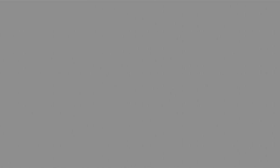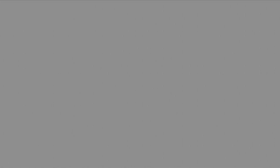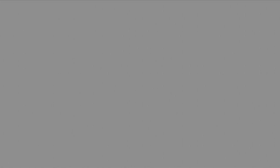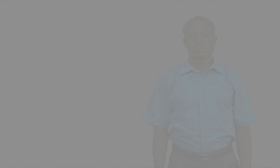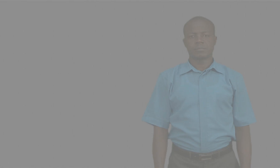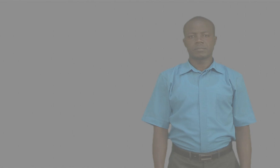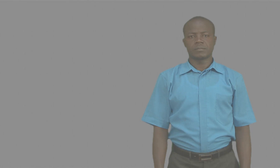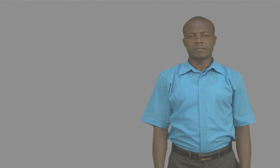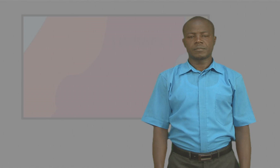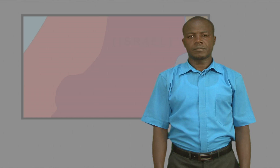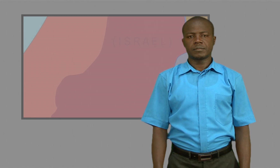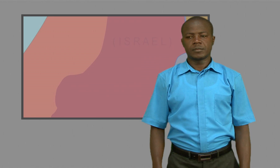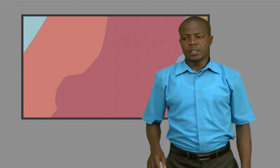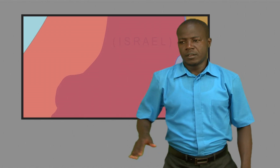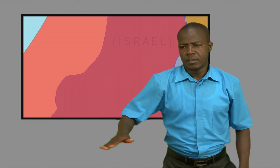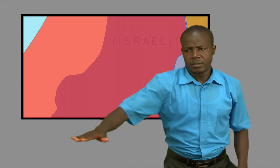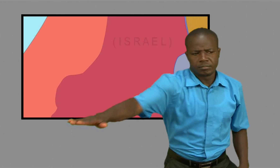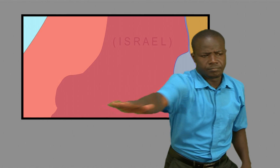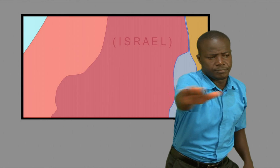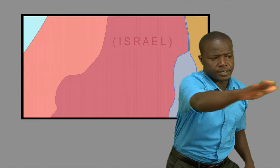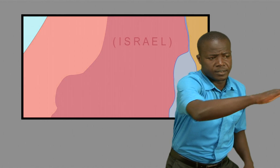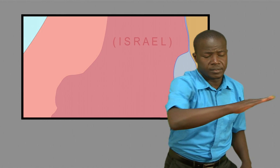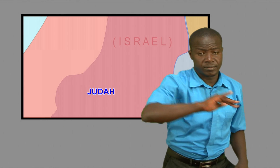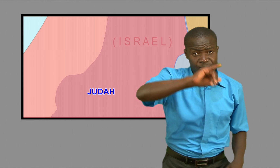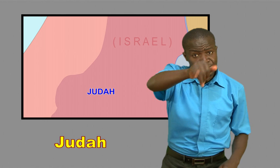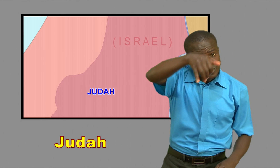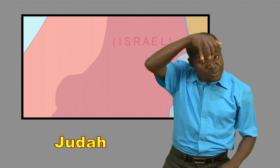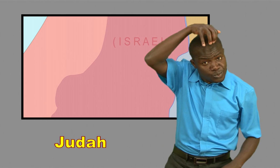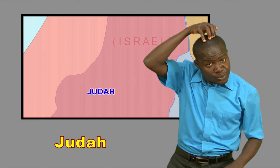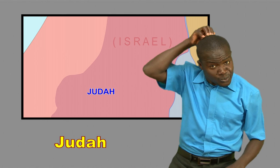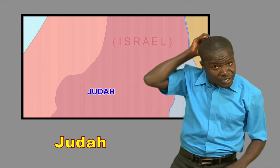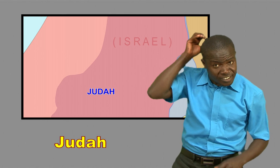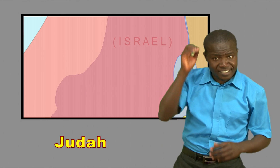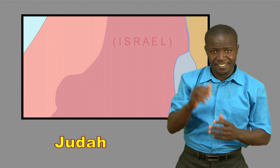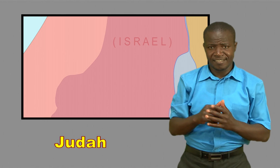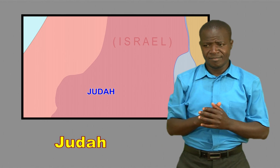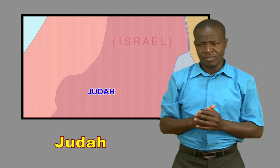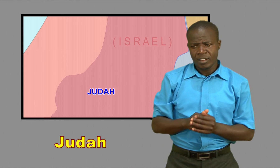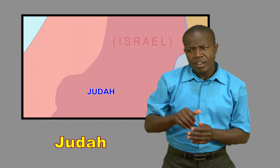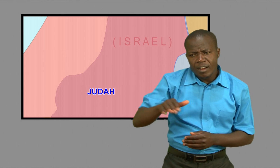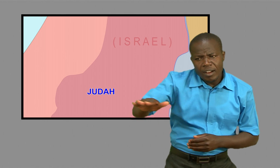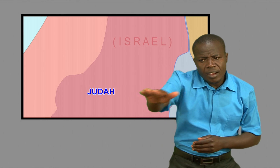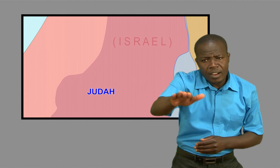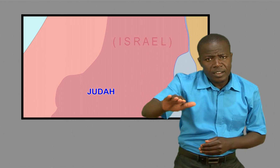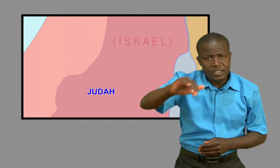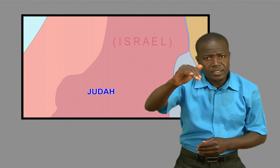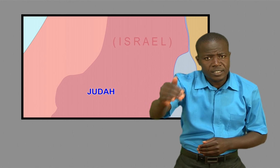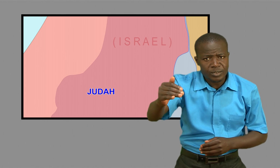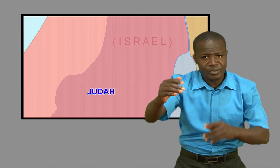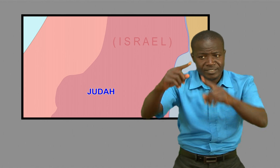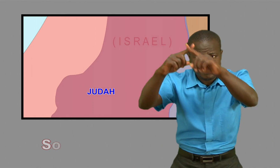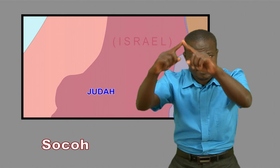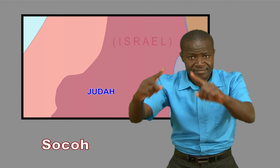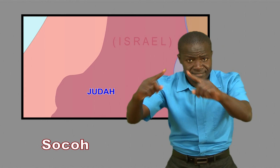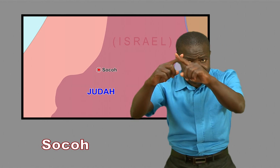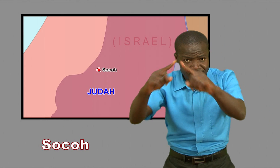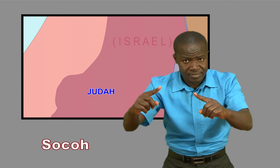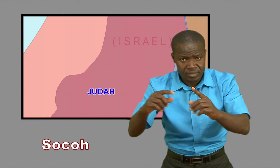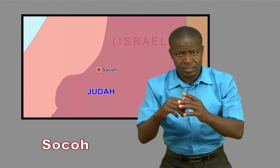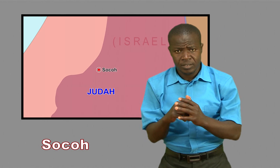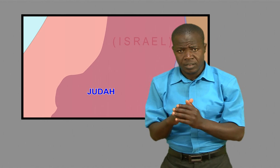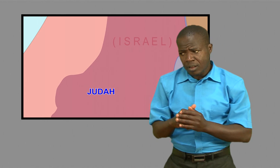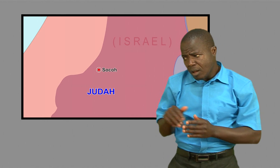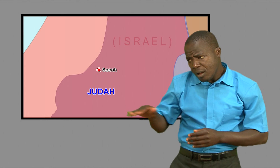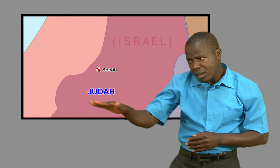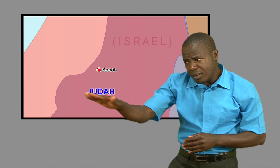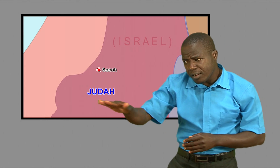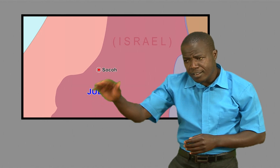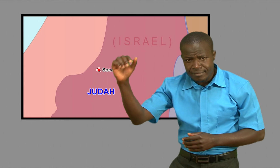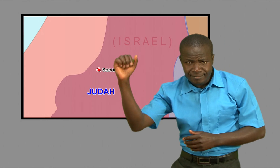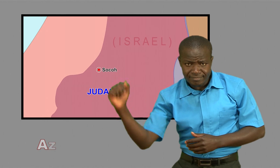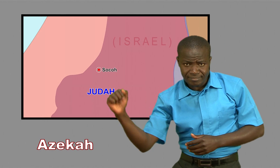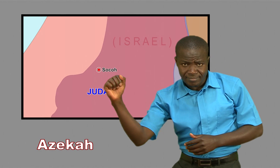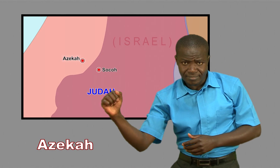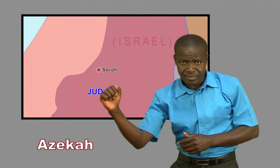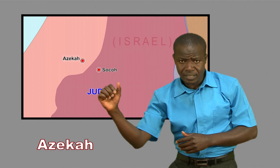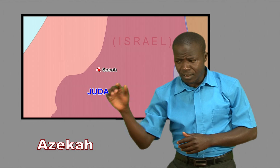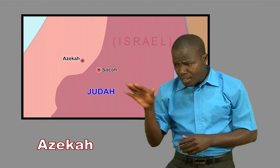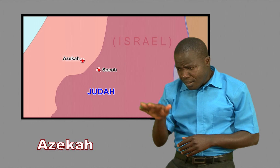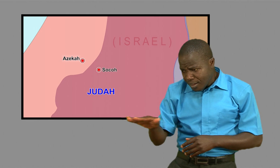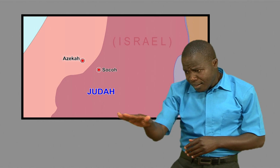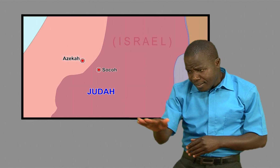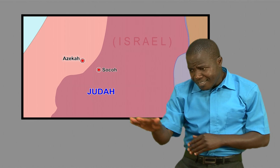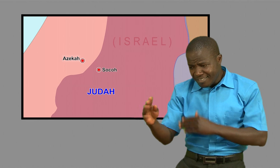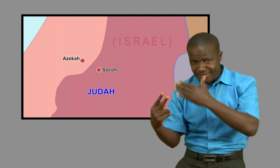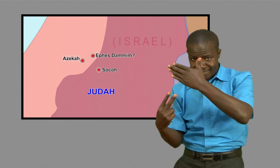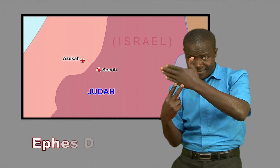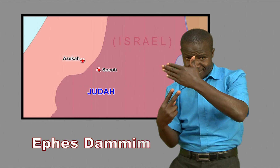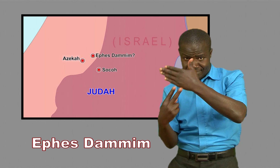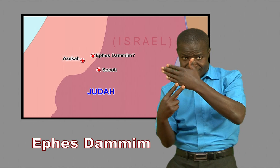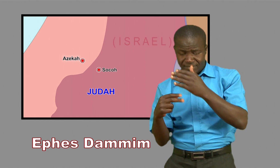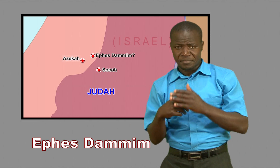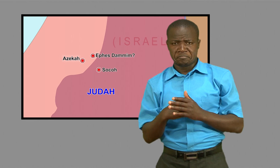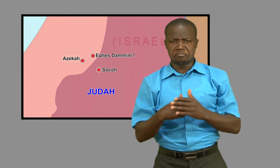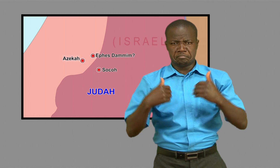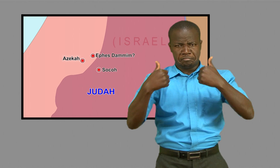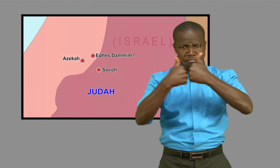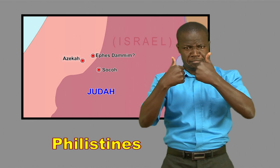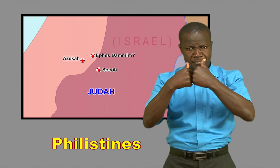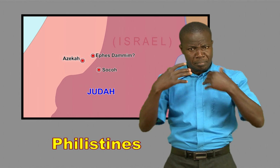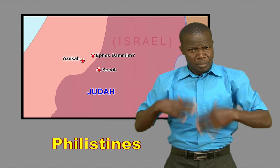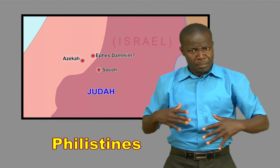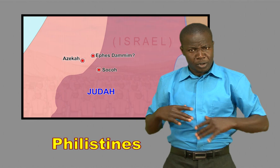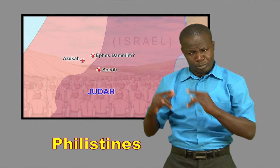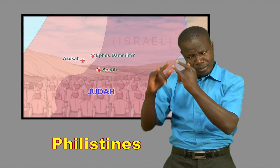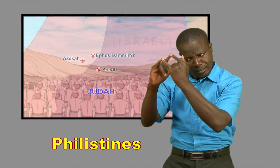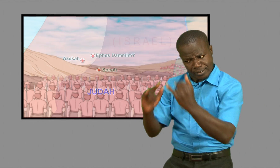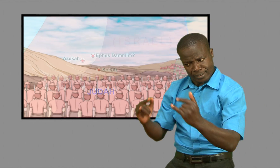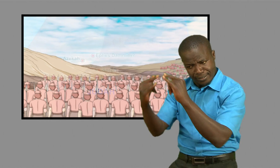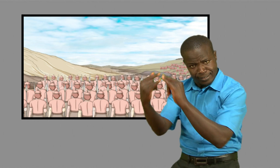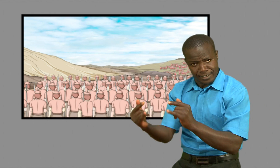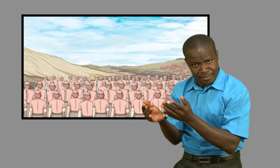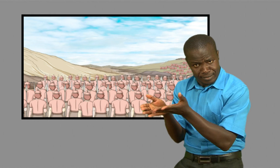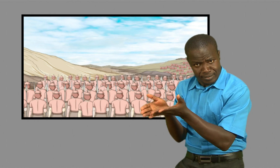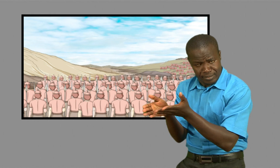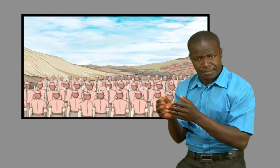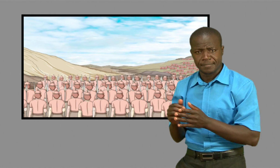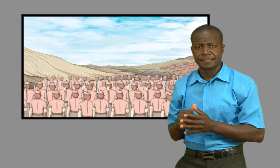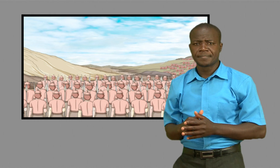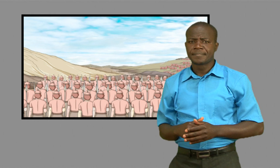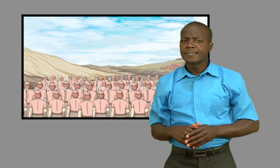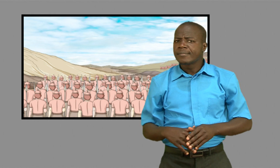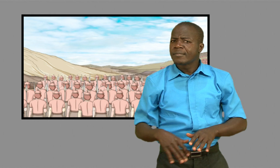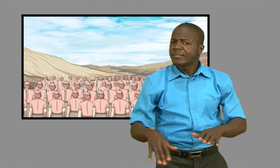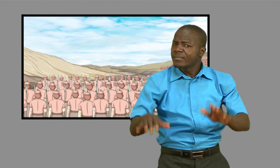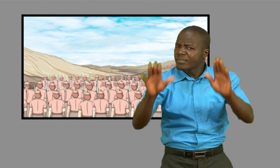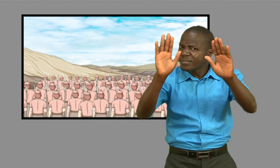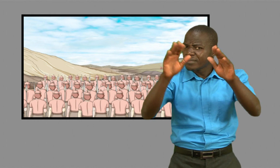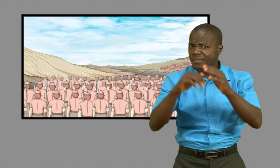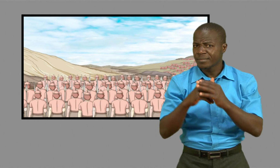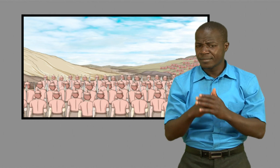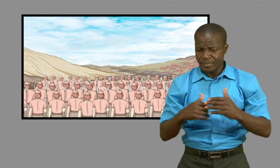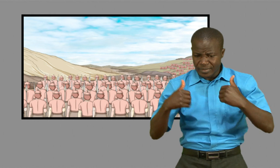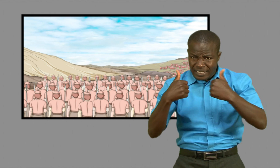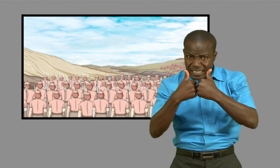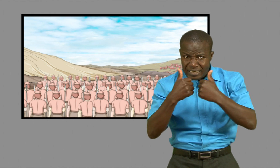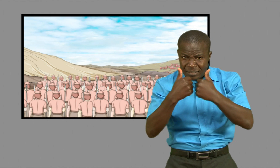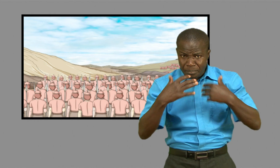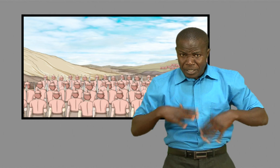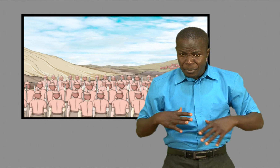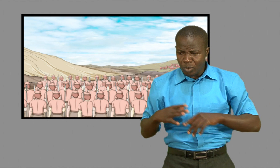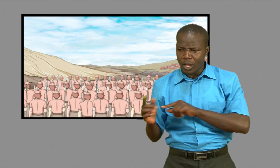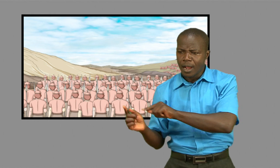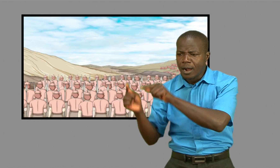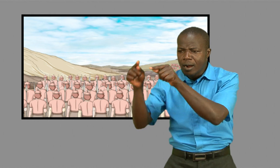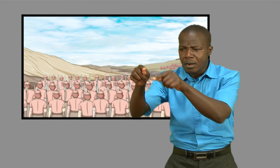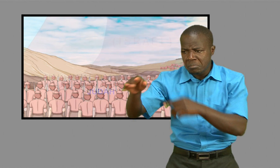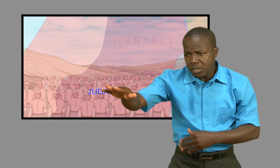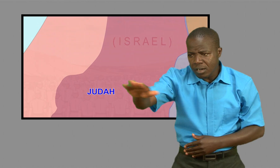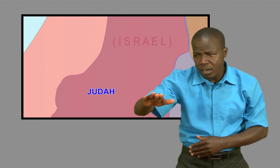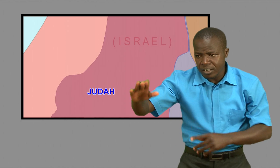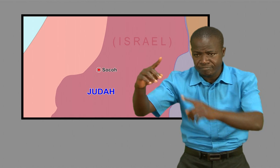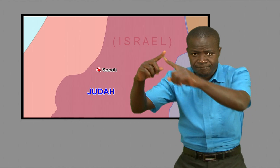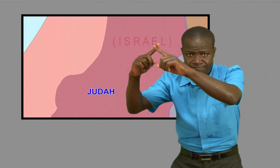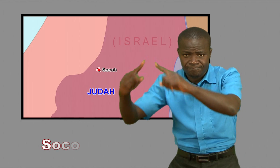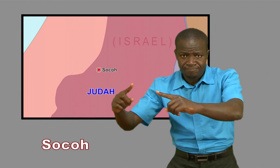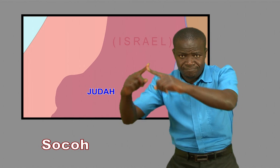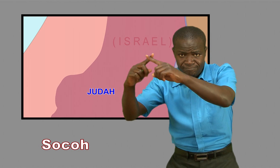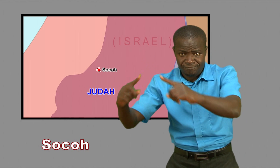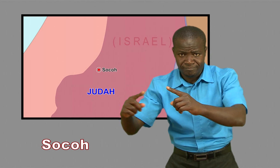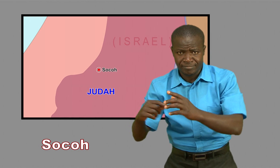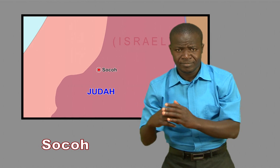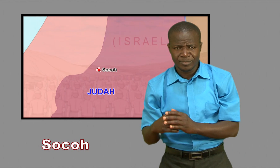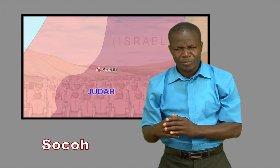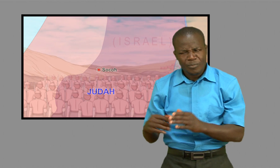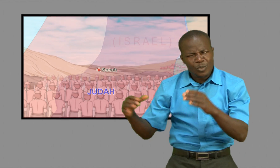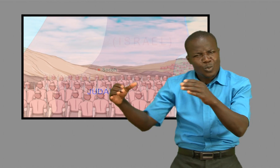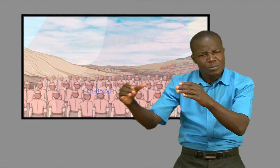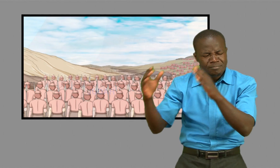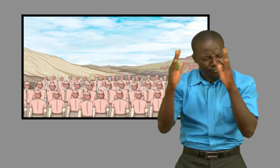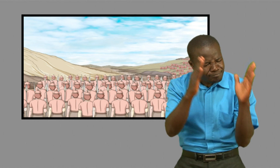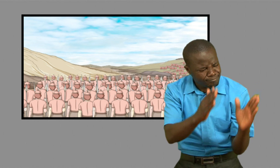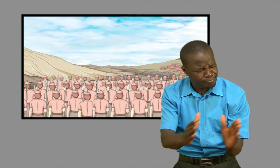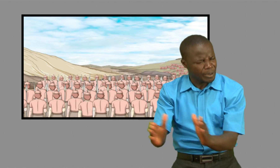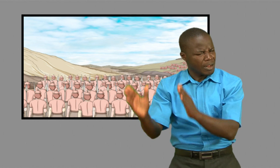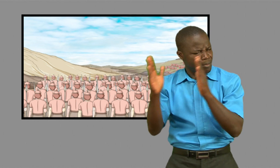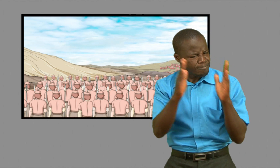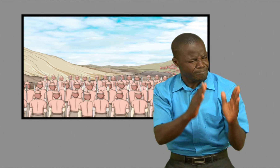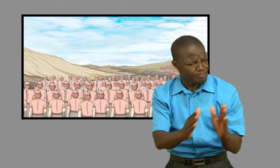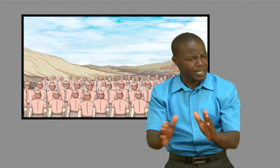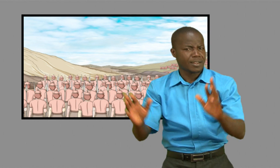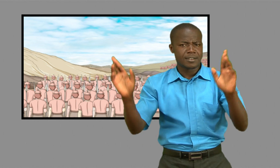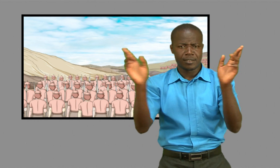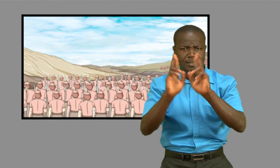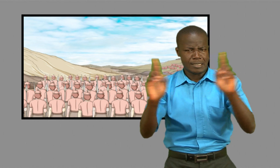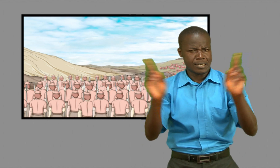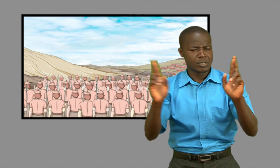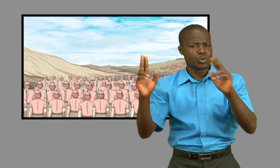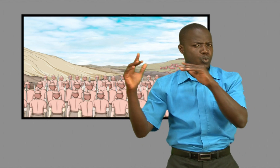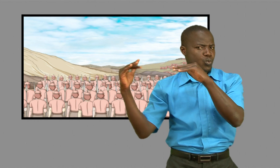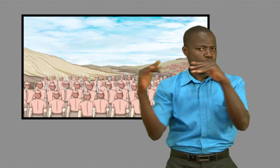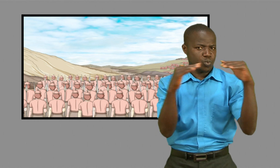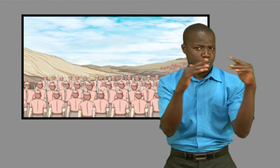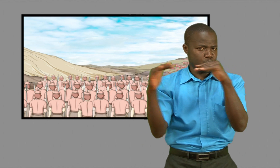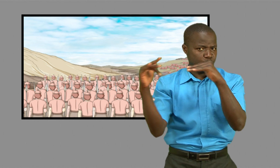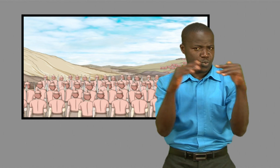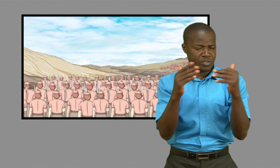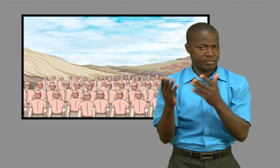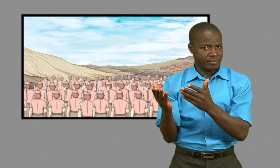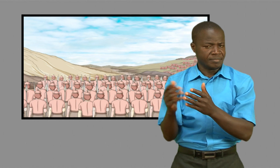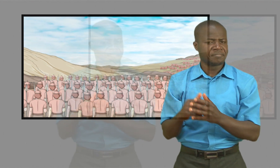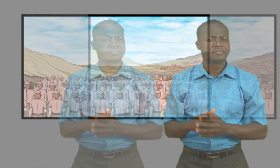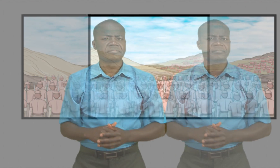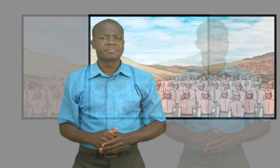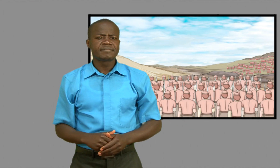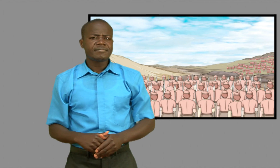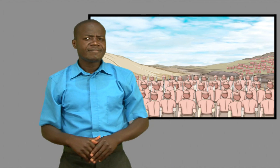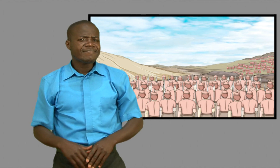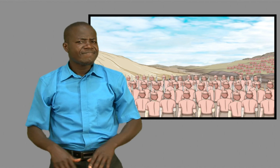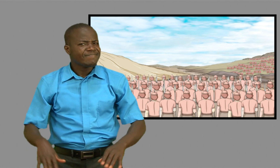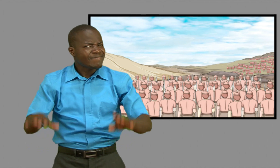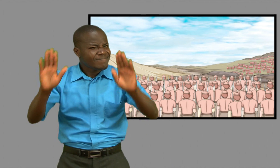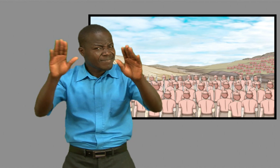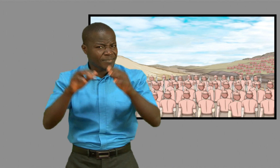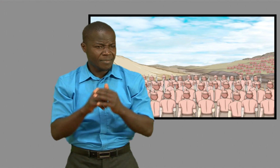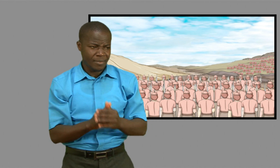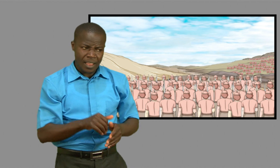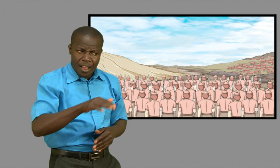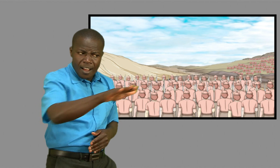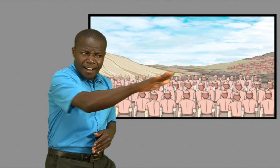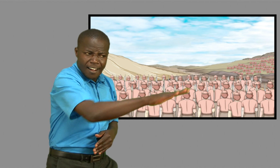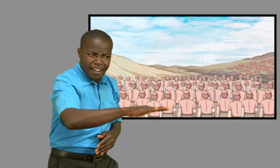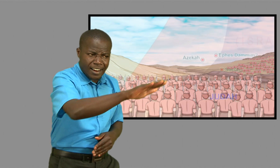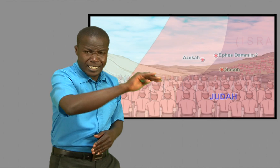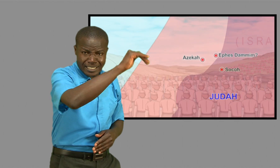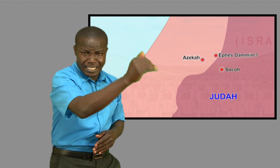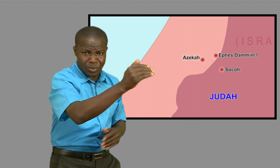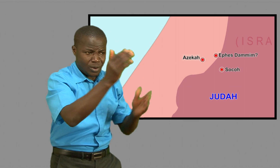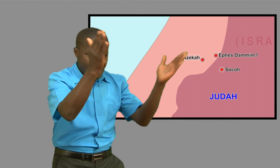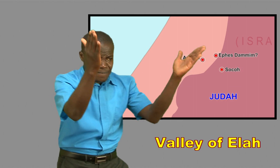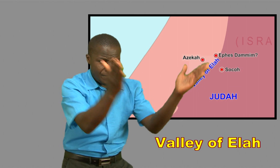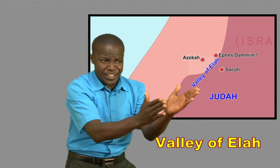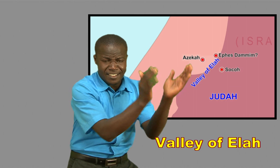Now the Philistines gathered their forces for war at Socoh in Judah, and they camped between Socoh and Azekah in Ephes-dammim.